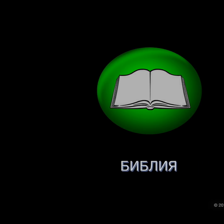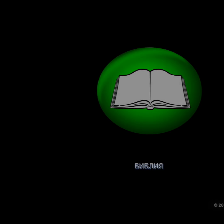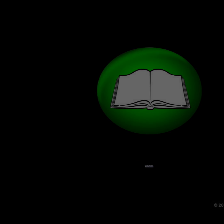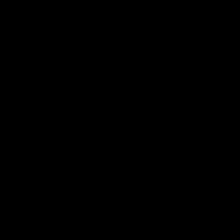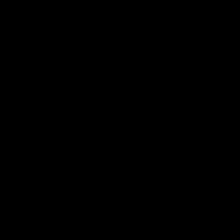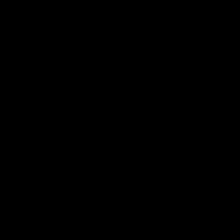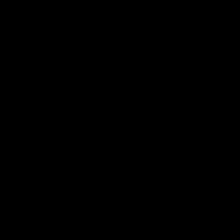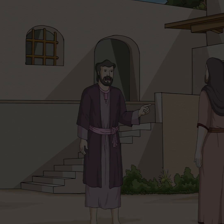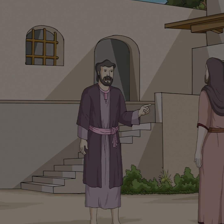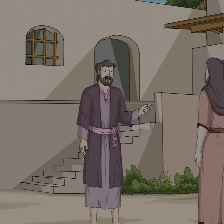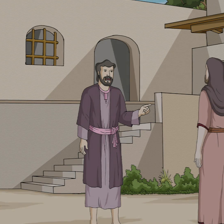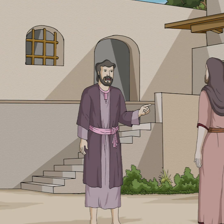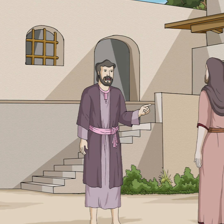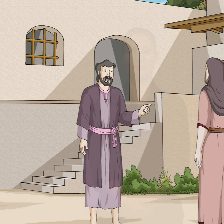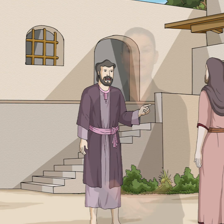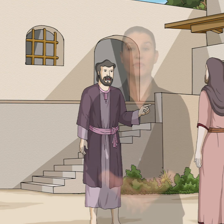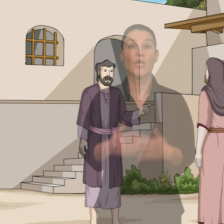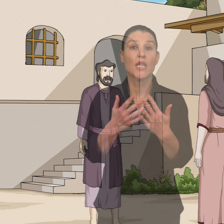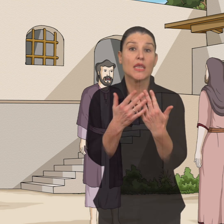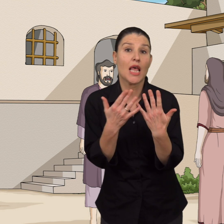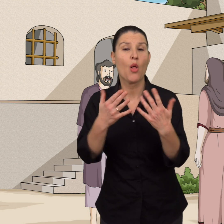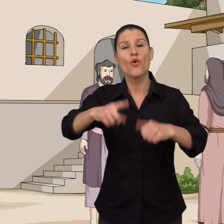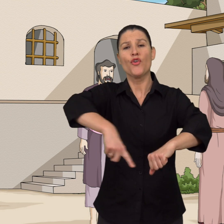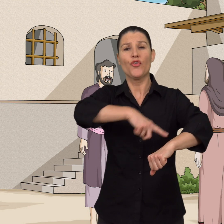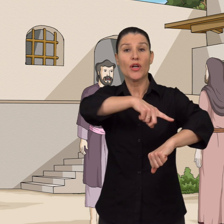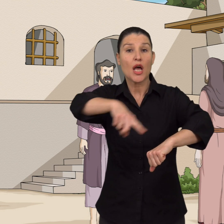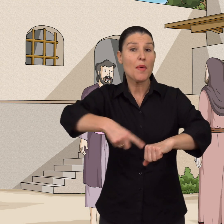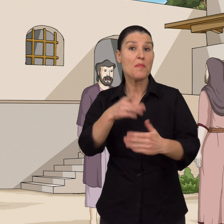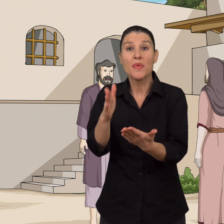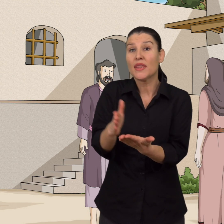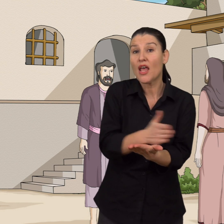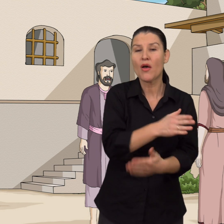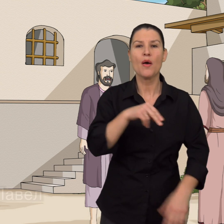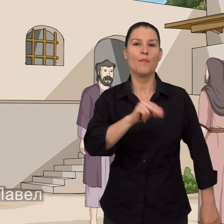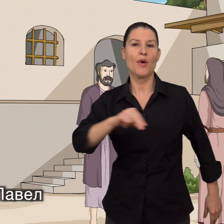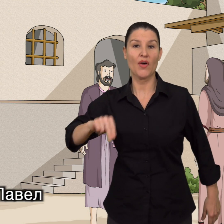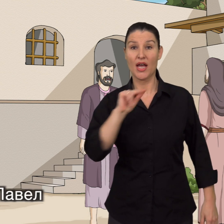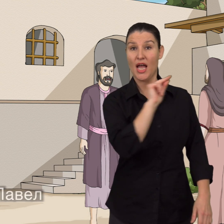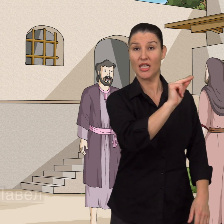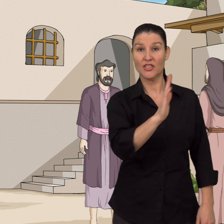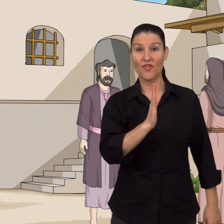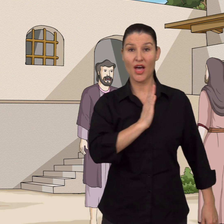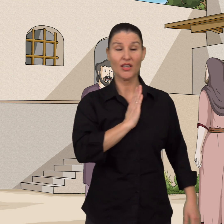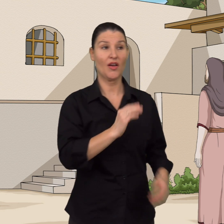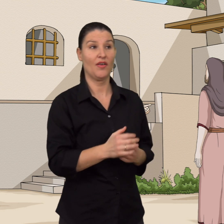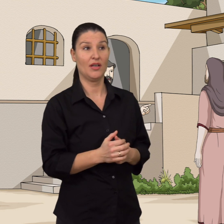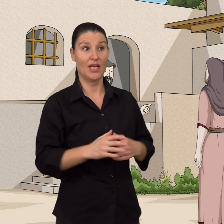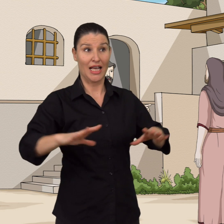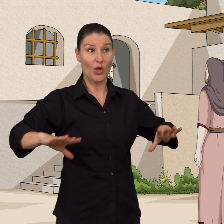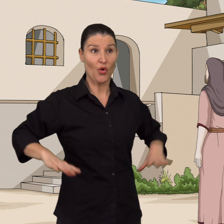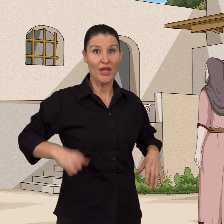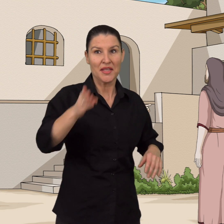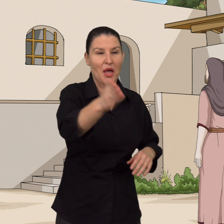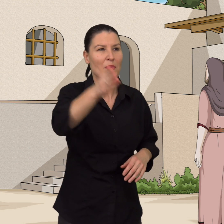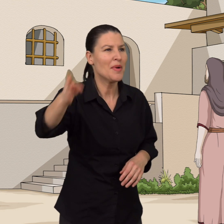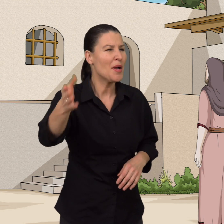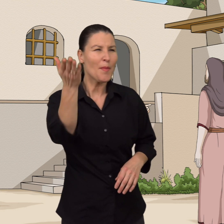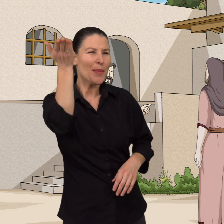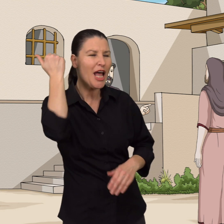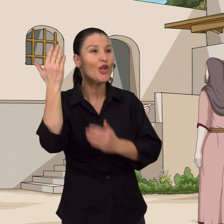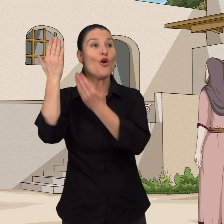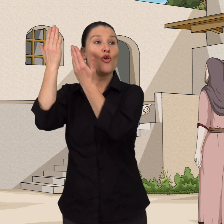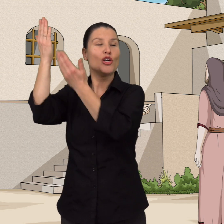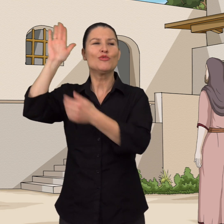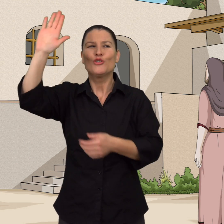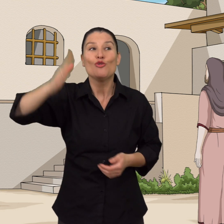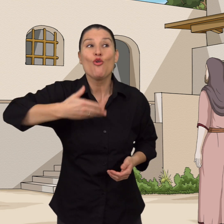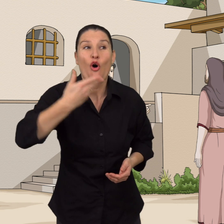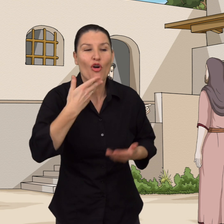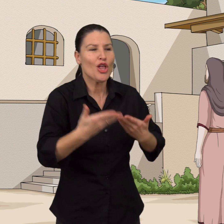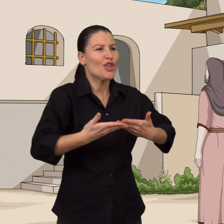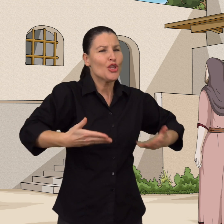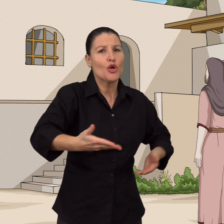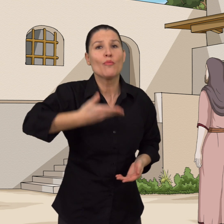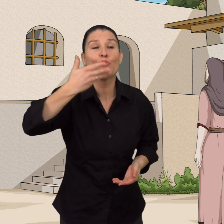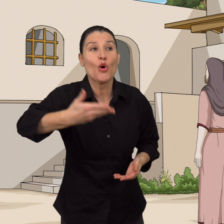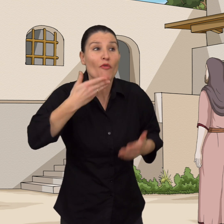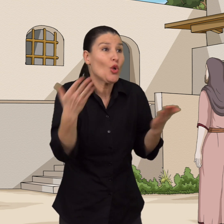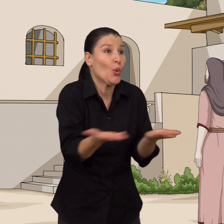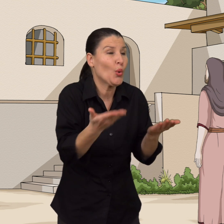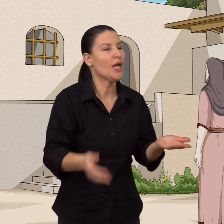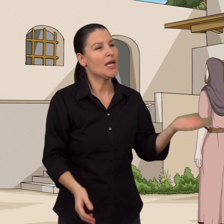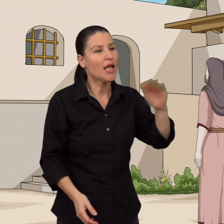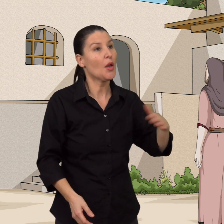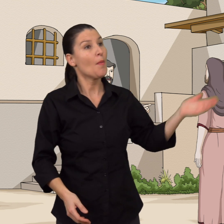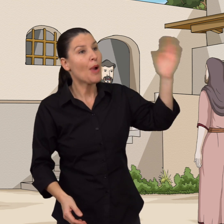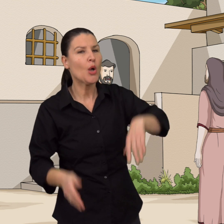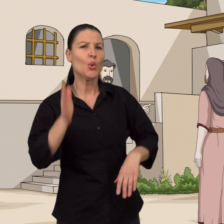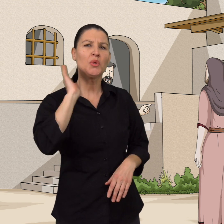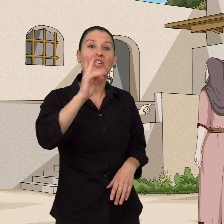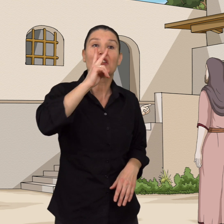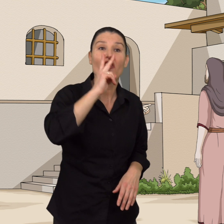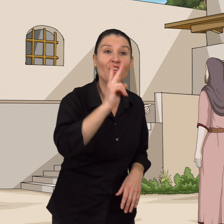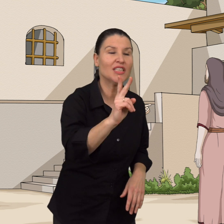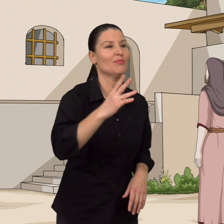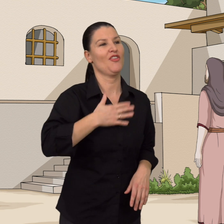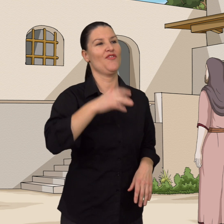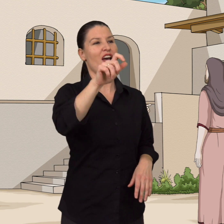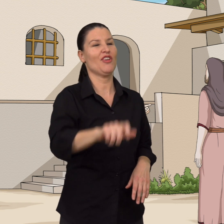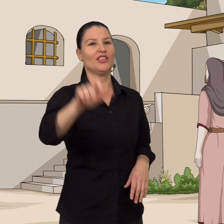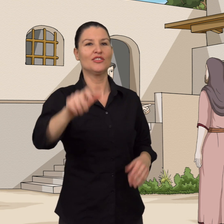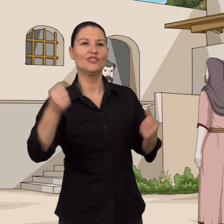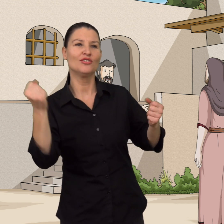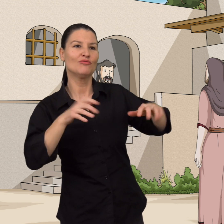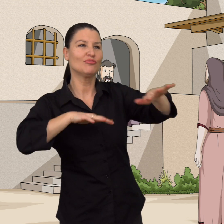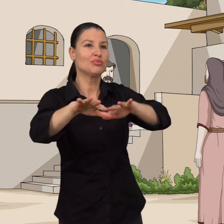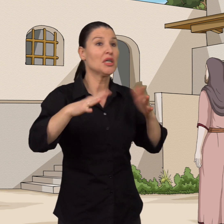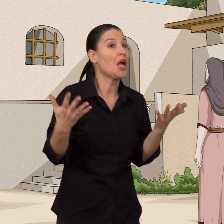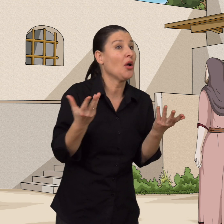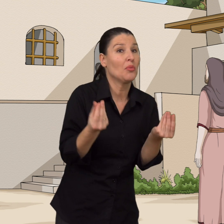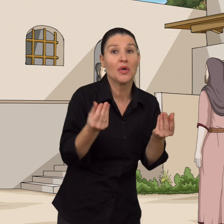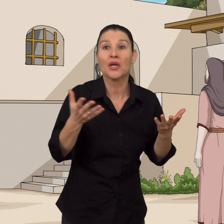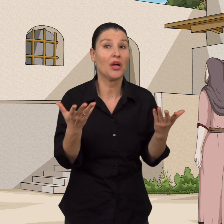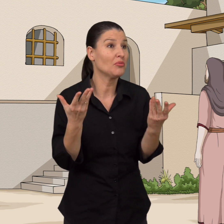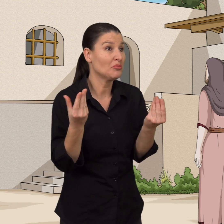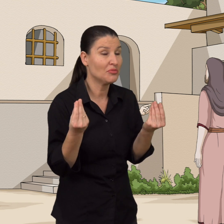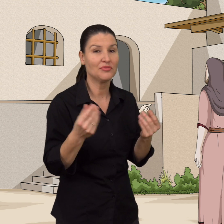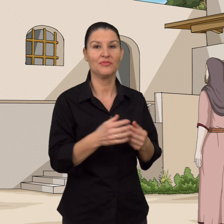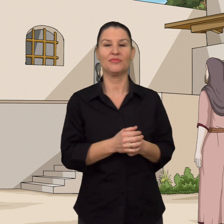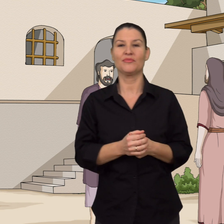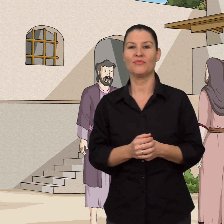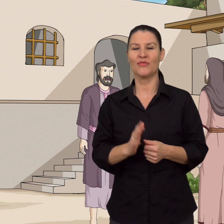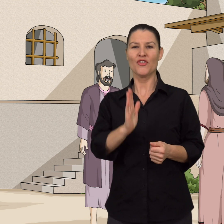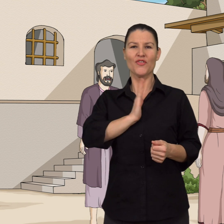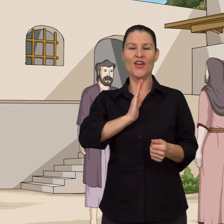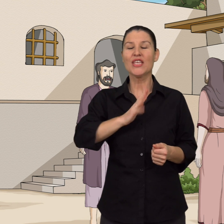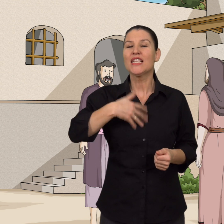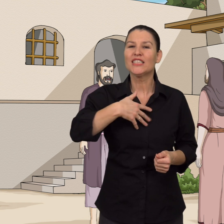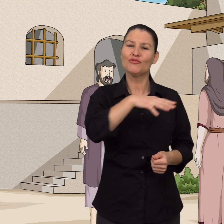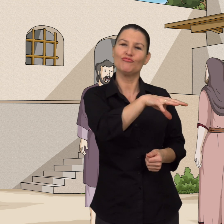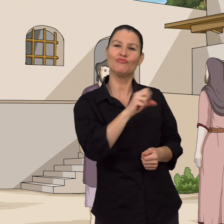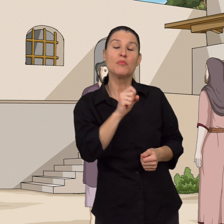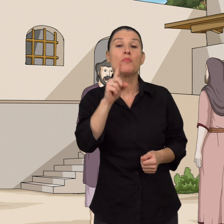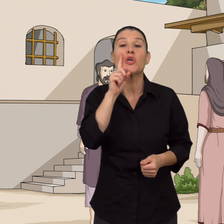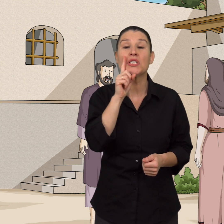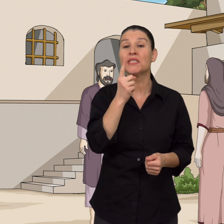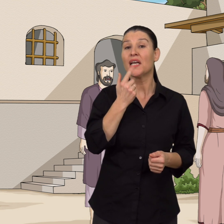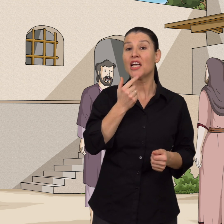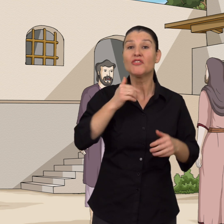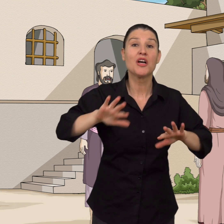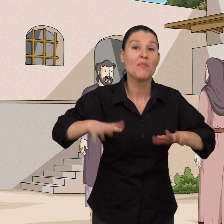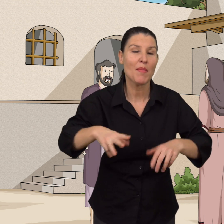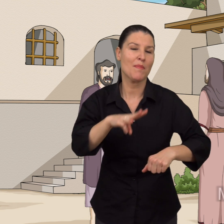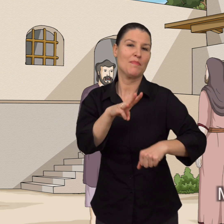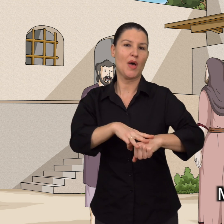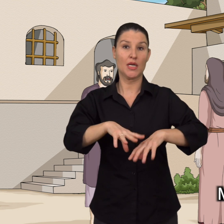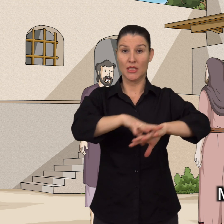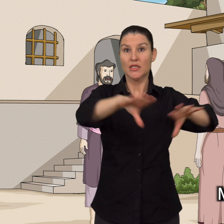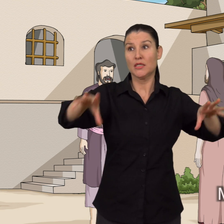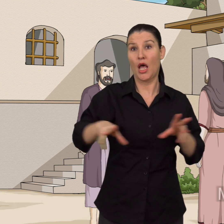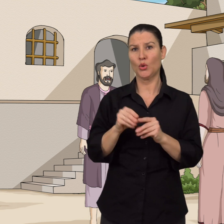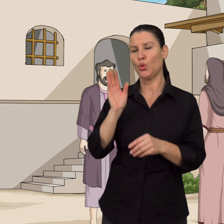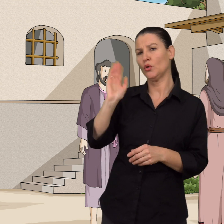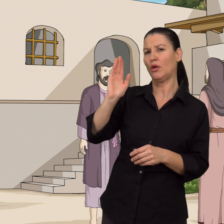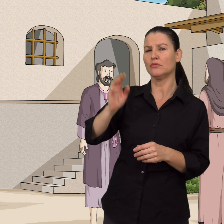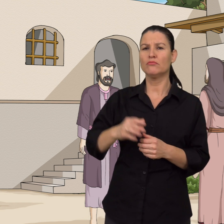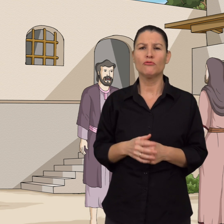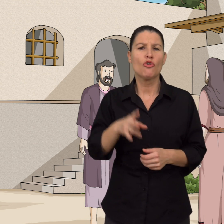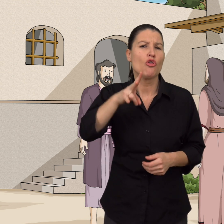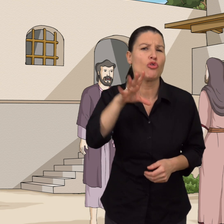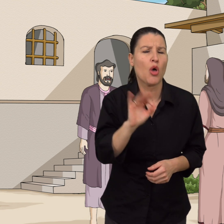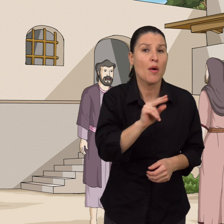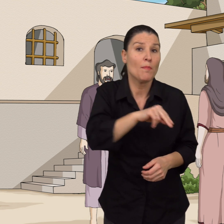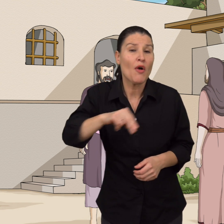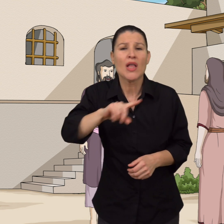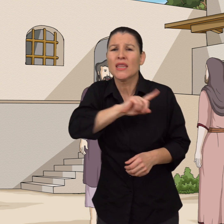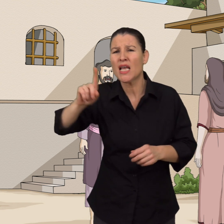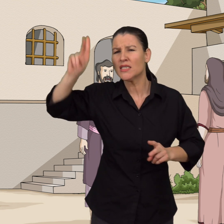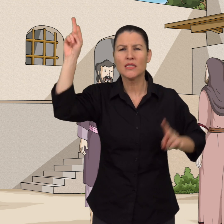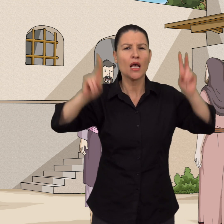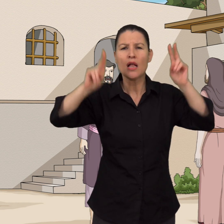Some time later Paul said to Barnabas, “Let us go back and visit the brothers in every town where we proclaimed the word of the Lord, to see how they are doing.”